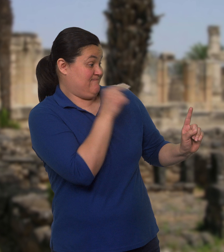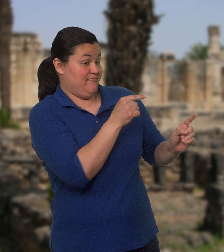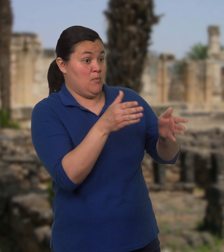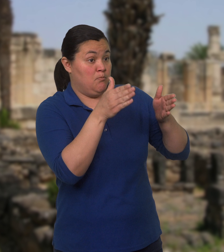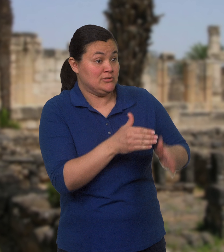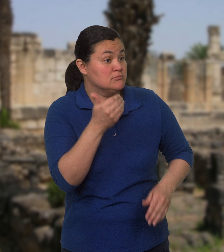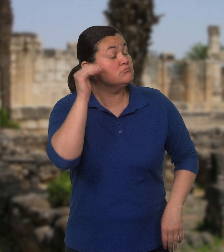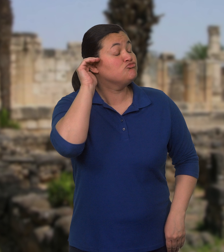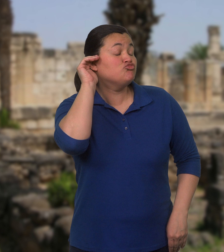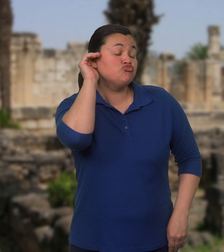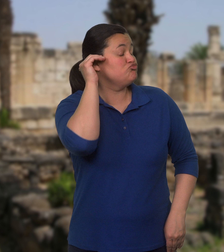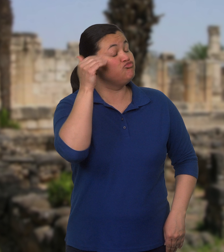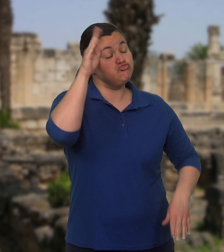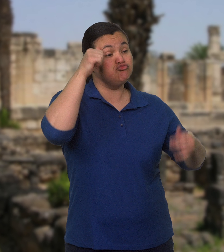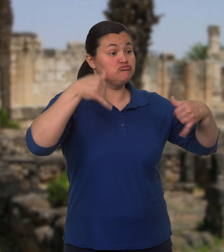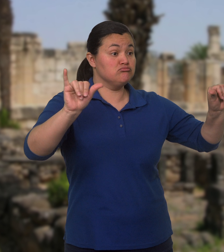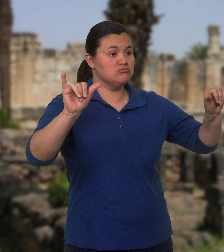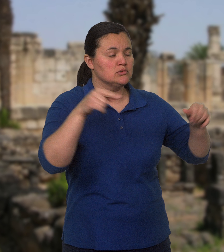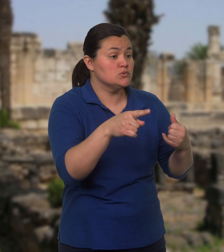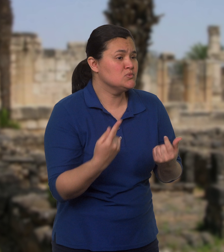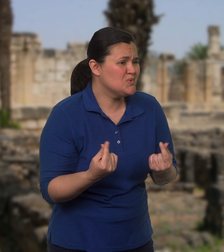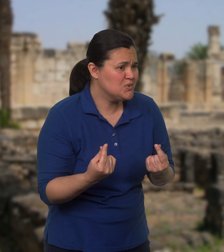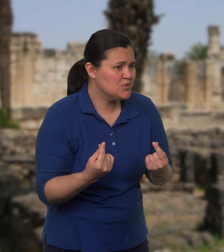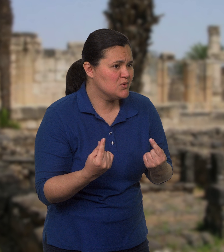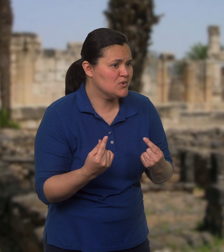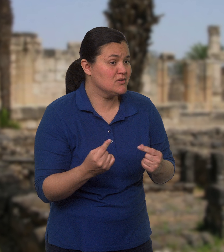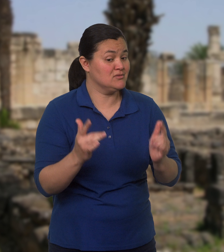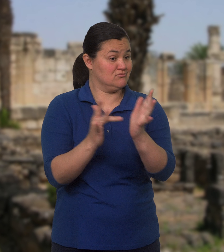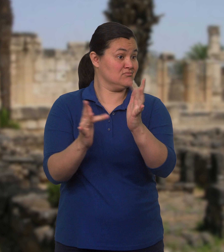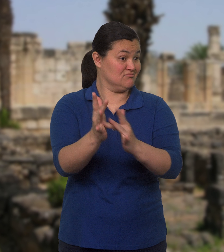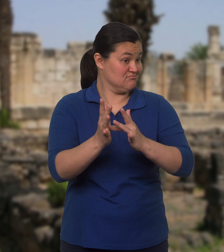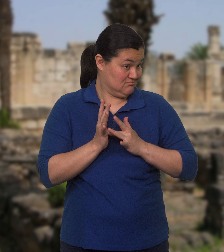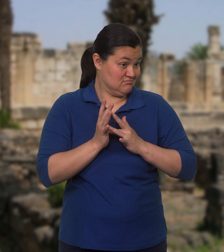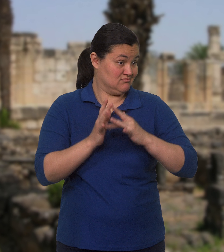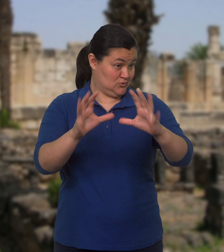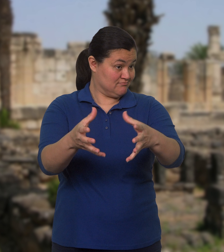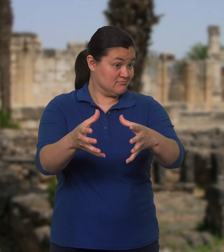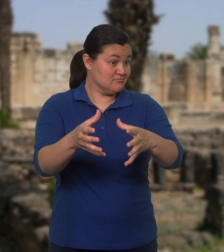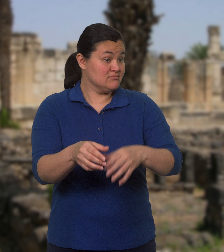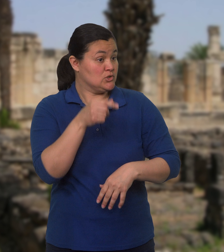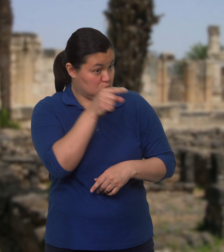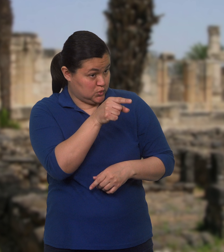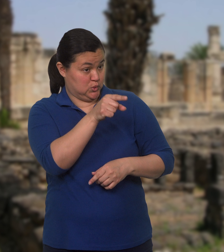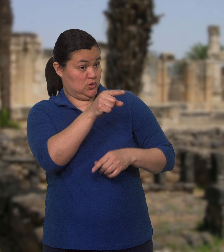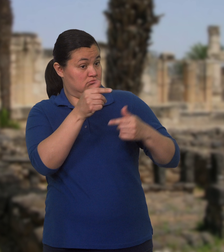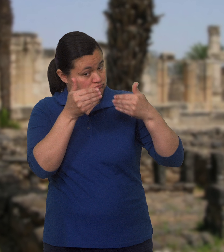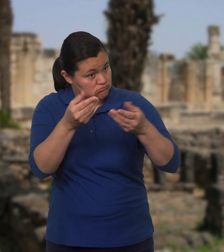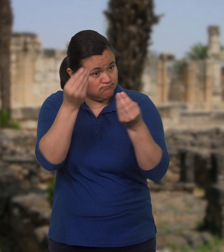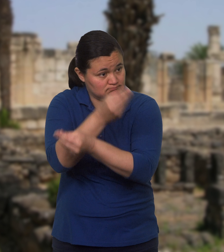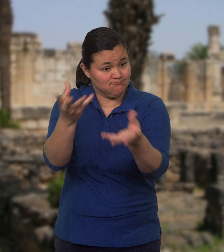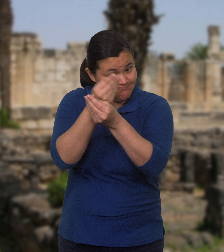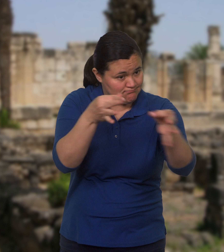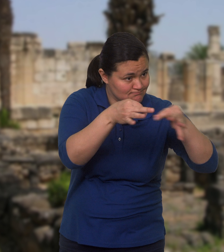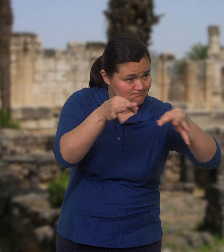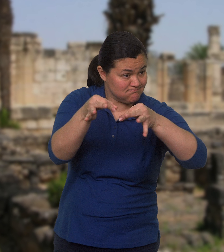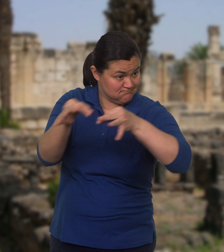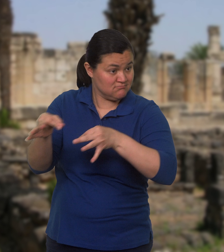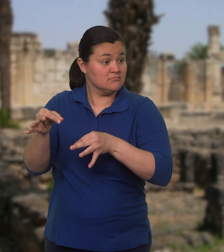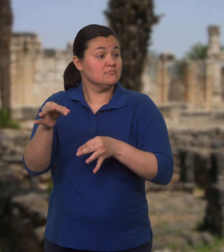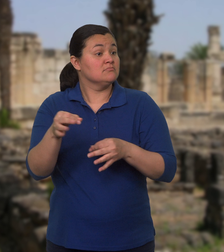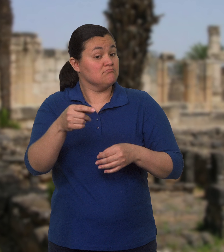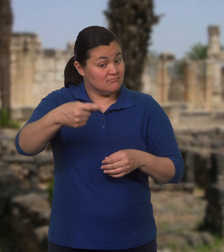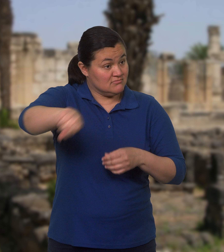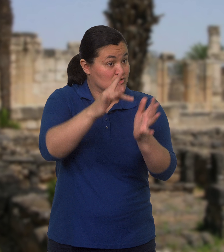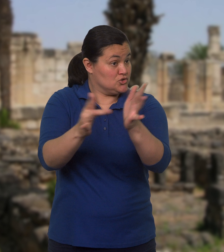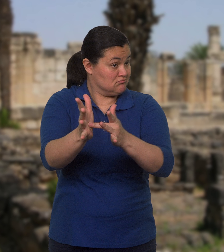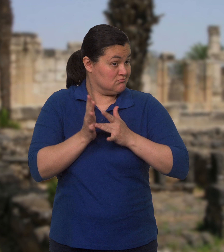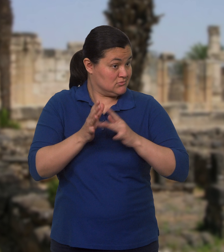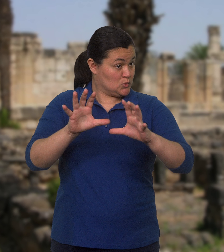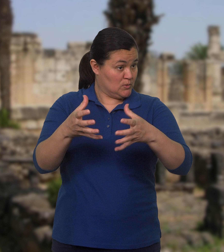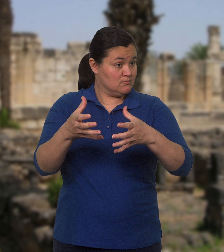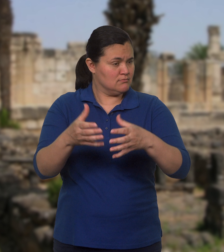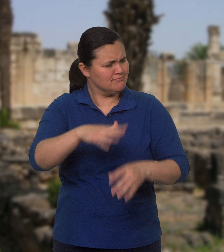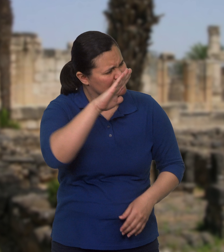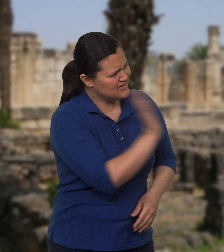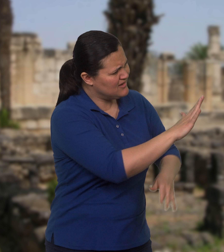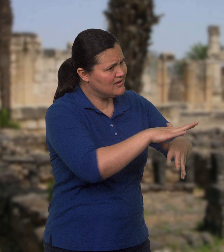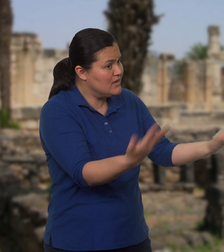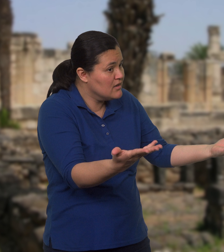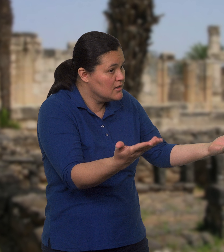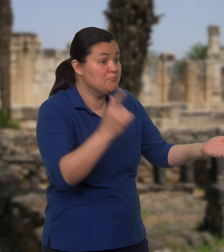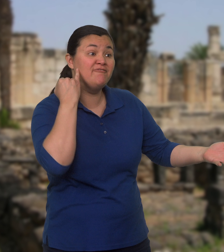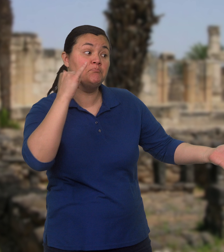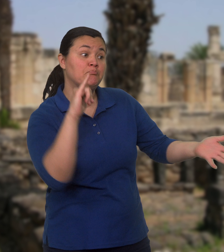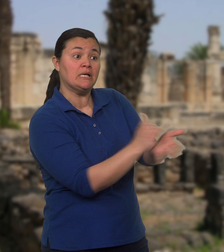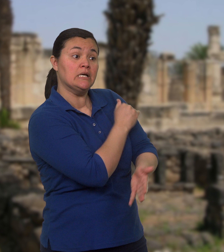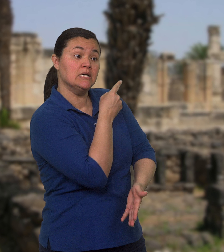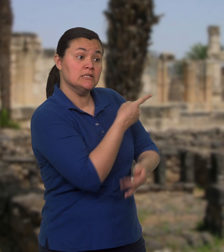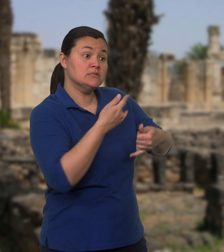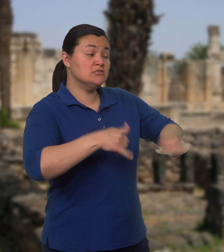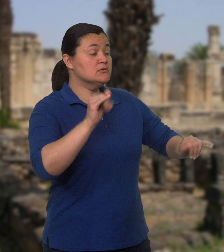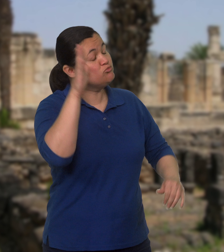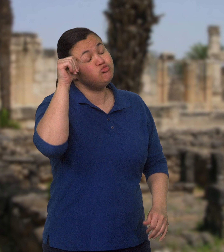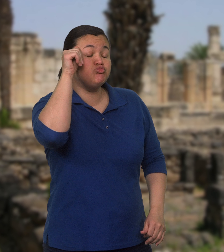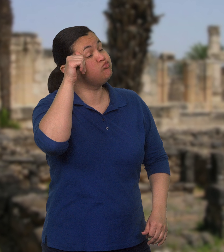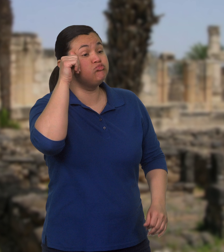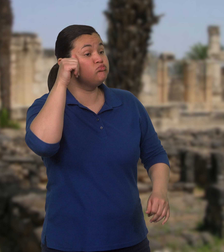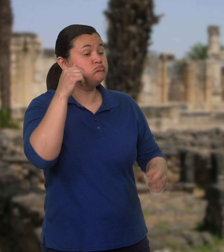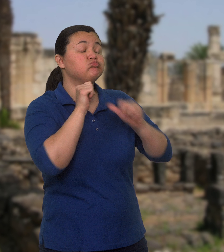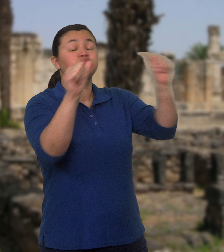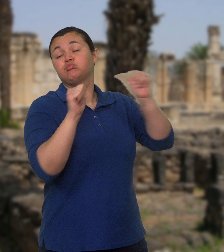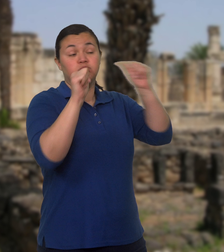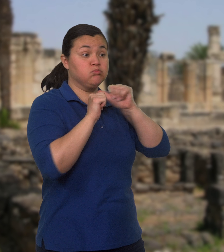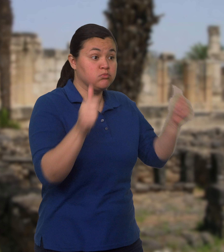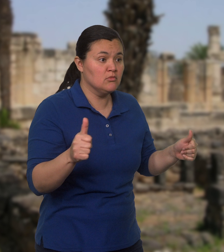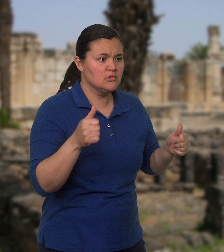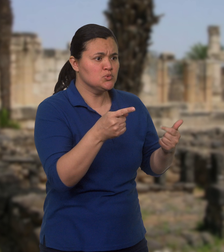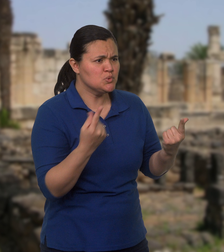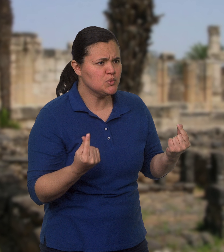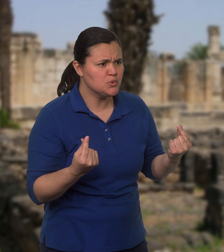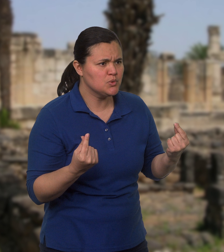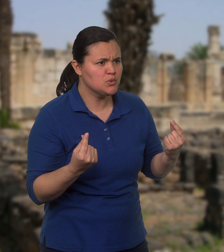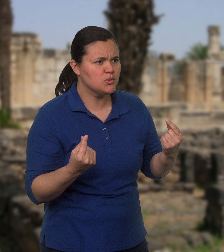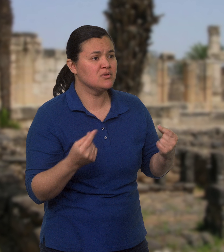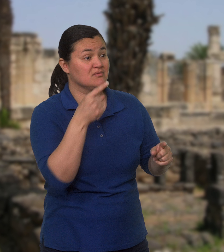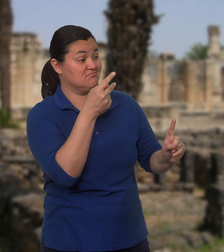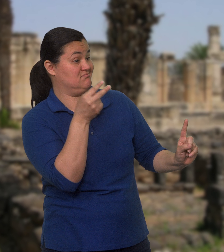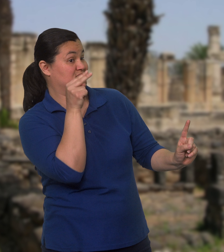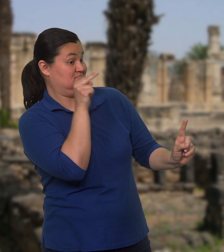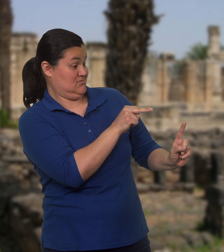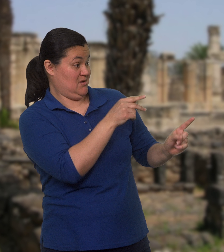If he refuses to listen to them, tell it to the church.